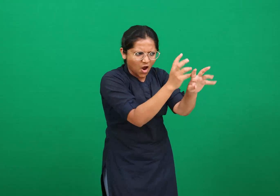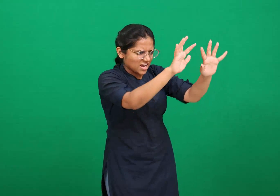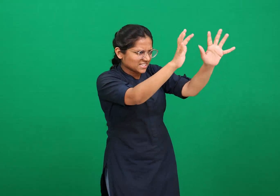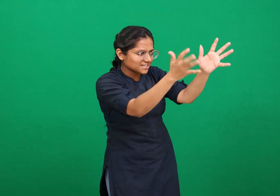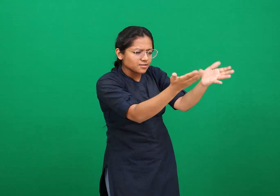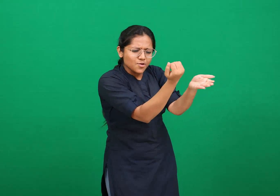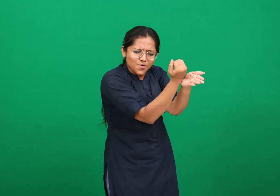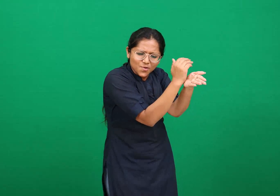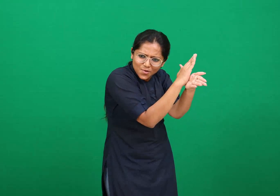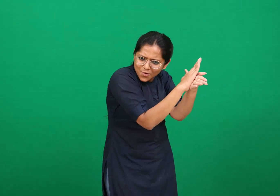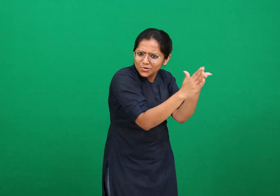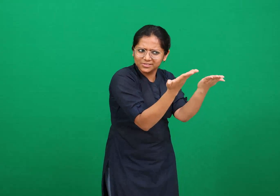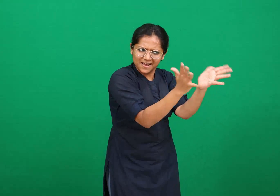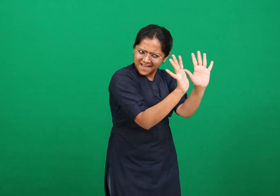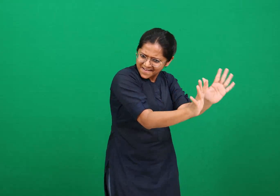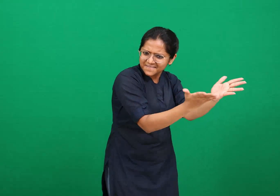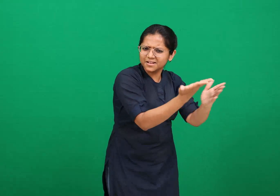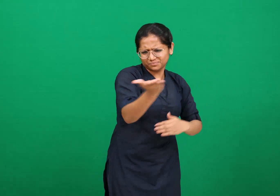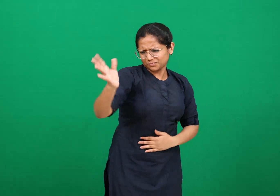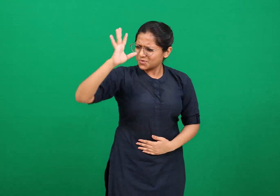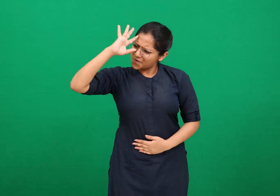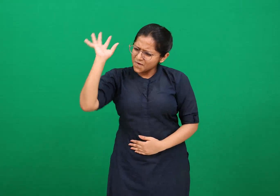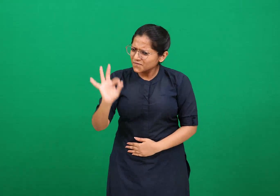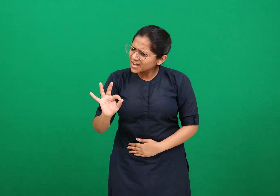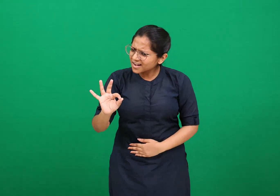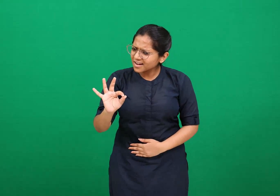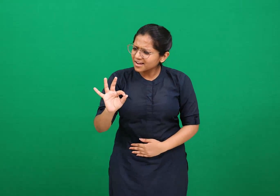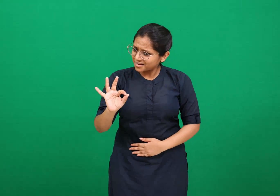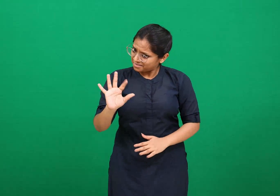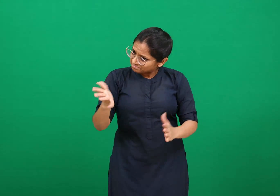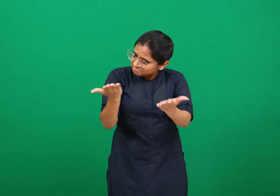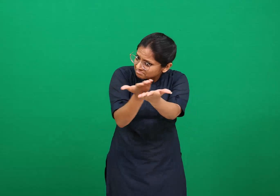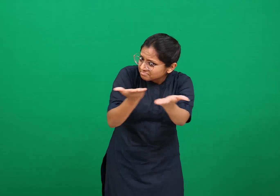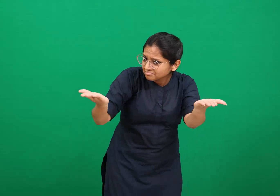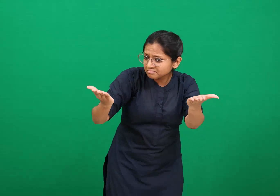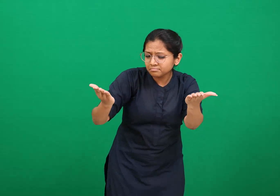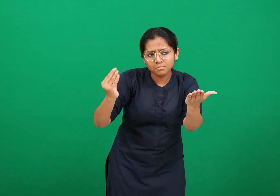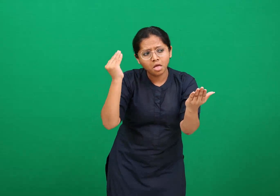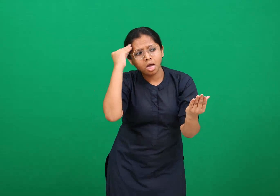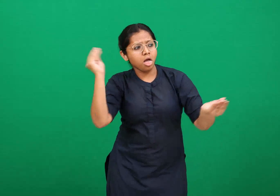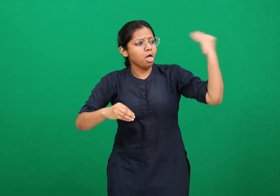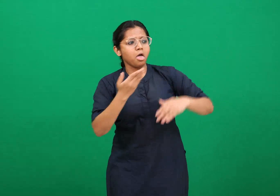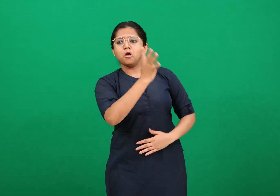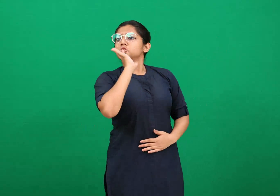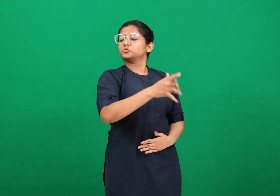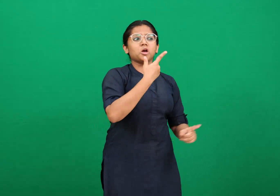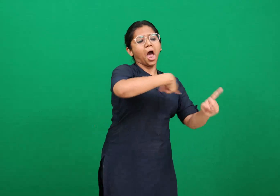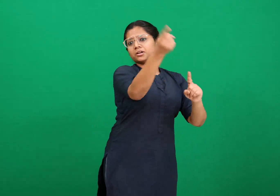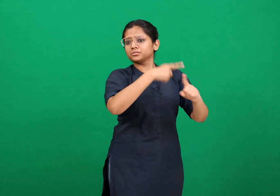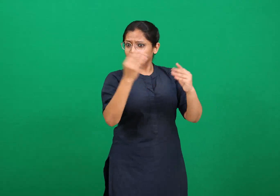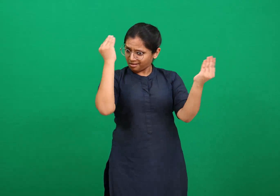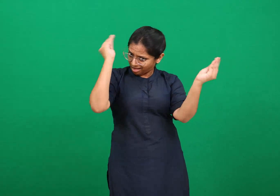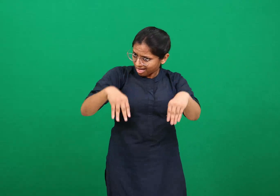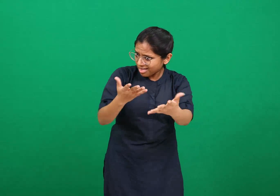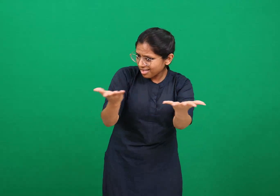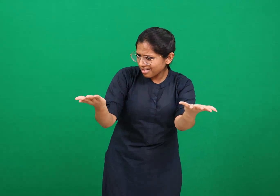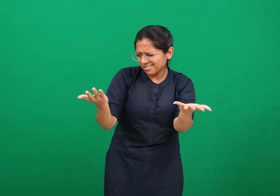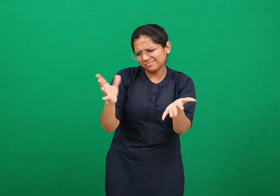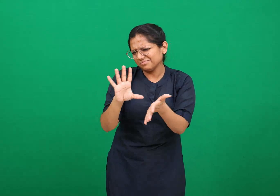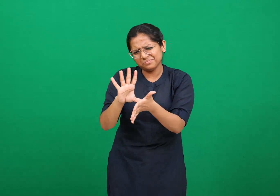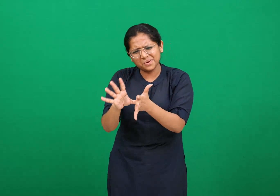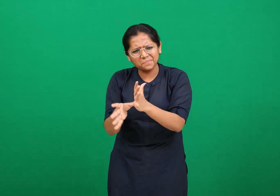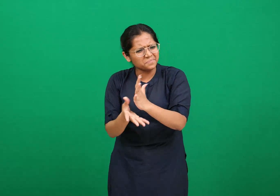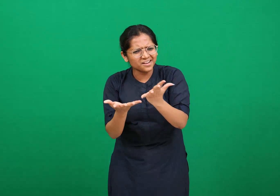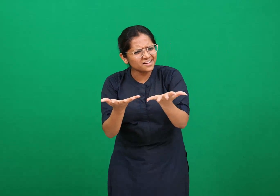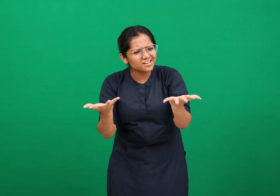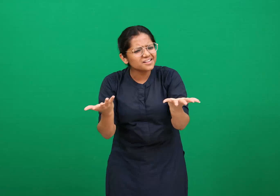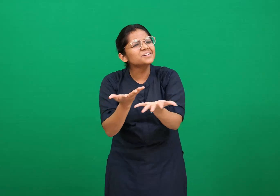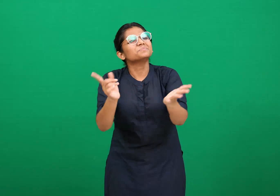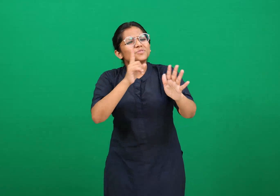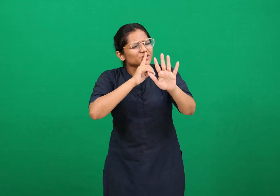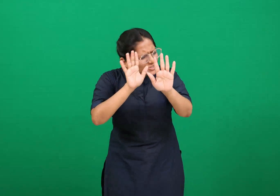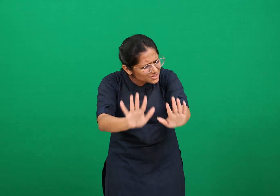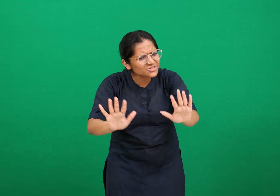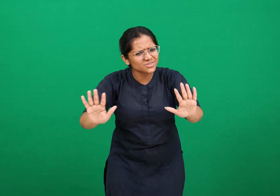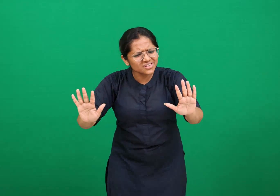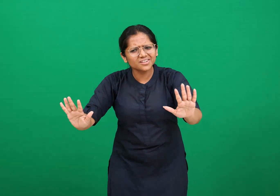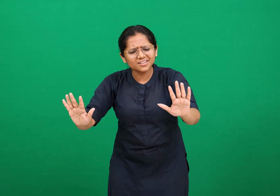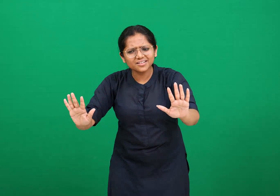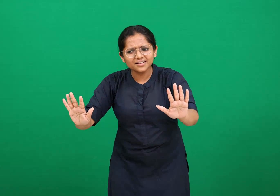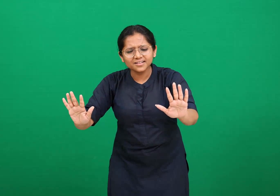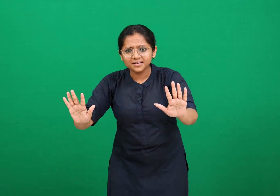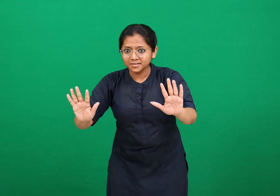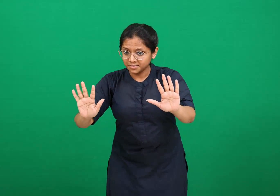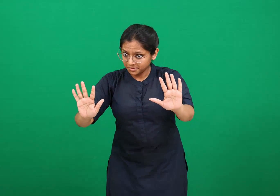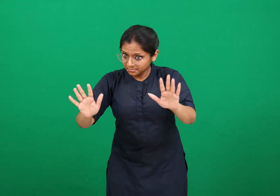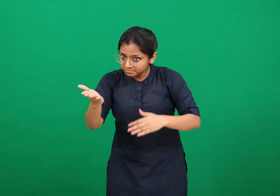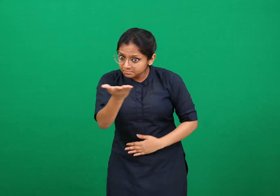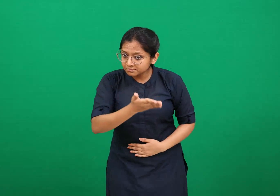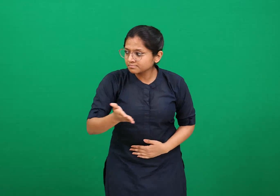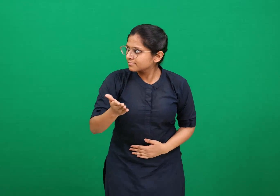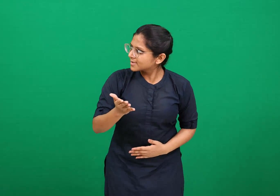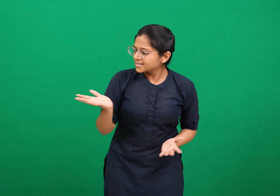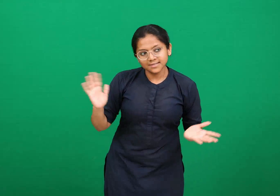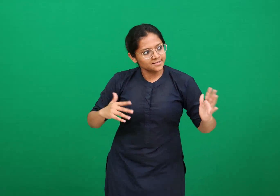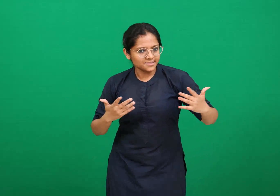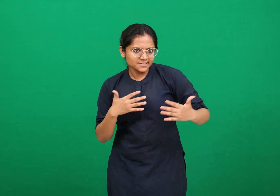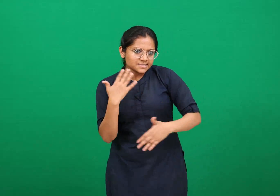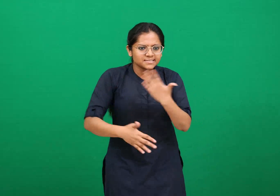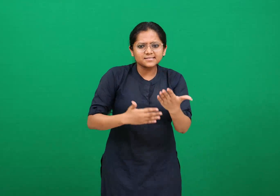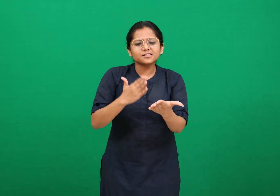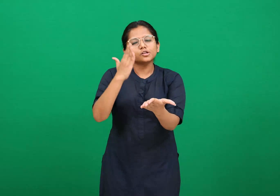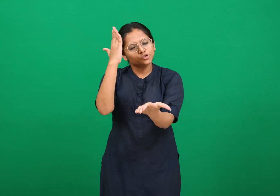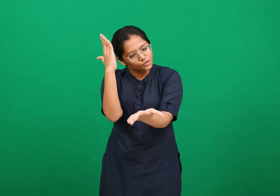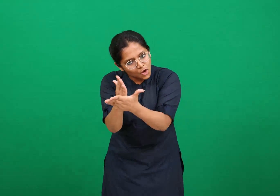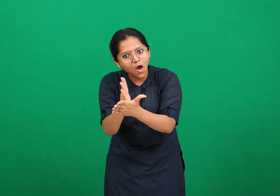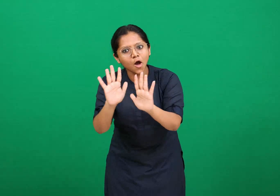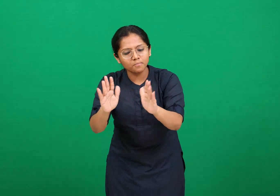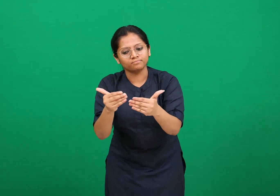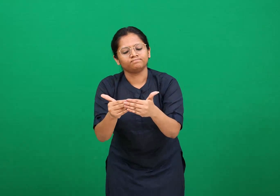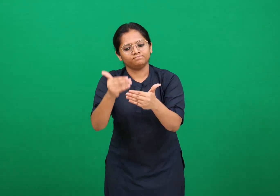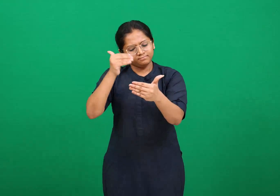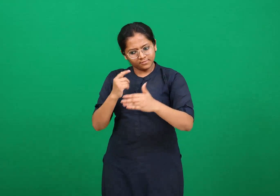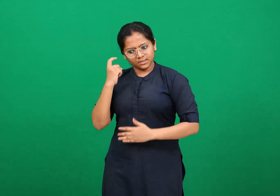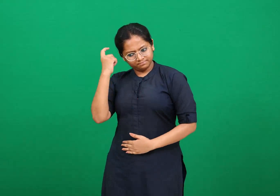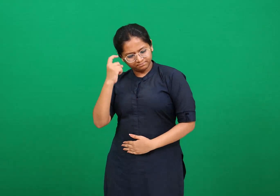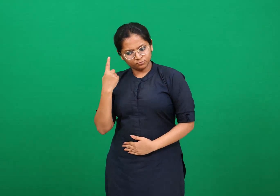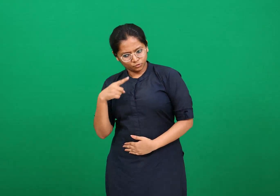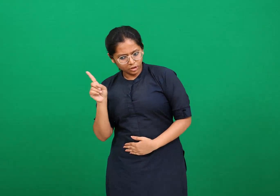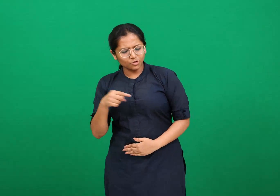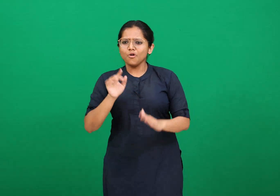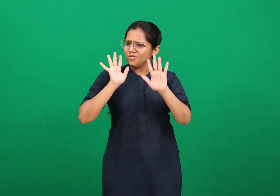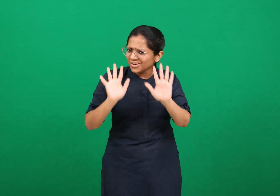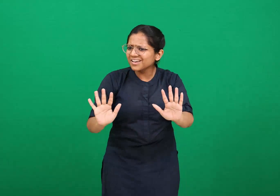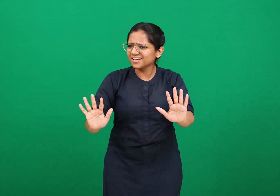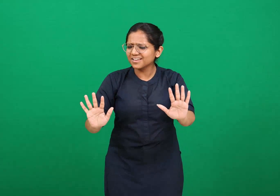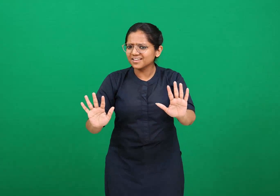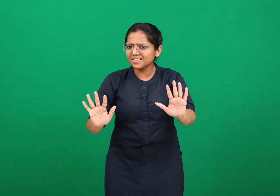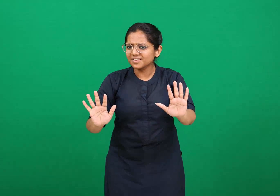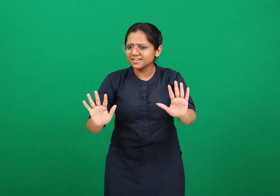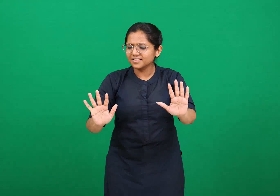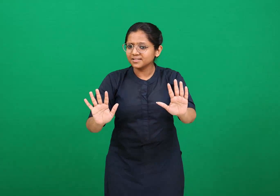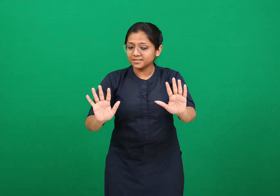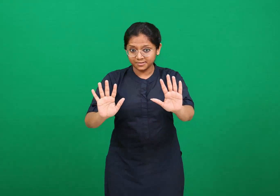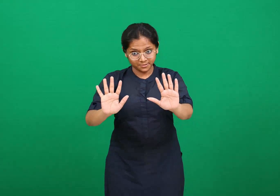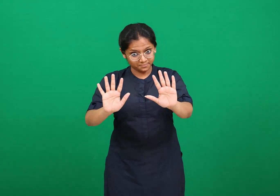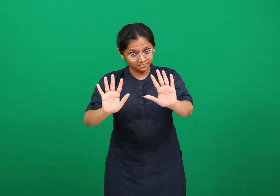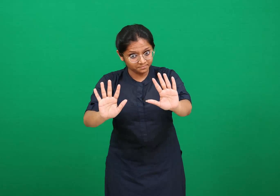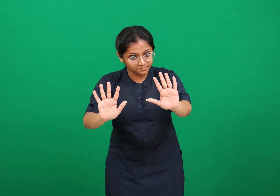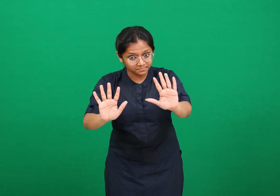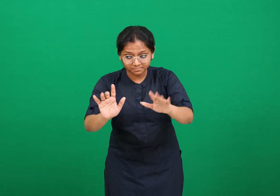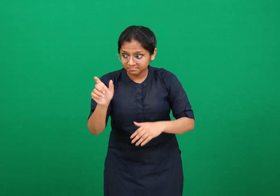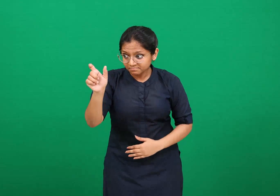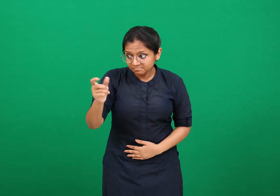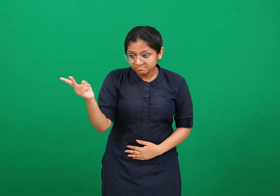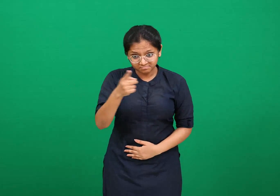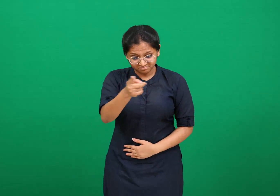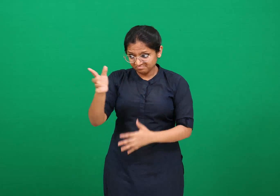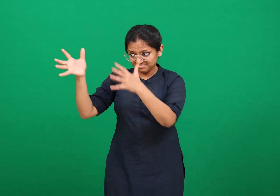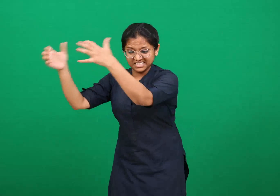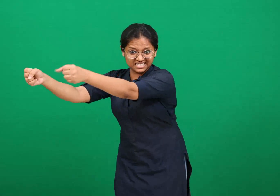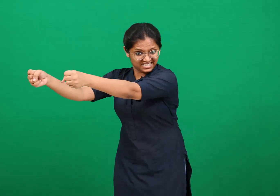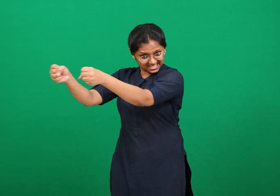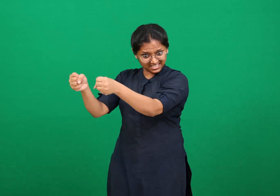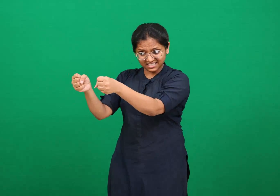Since these things are undeniable, you ought to be calm and not do anything rash.